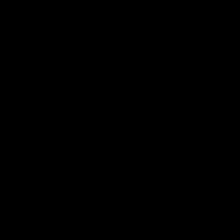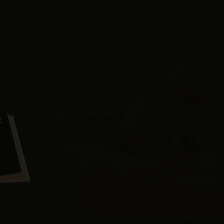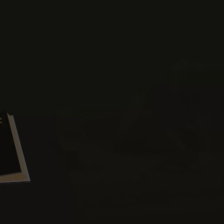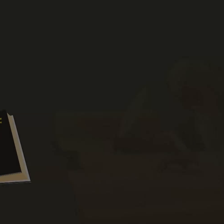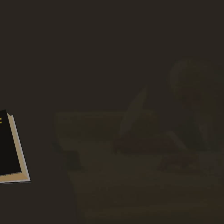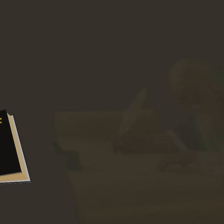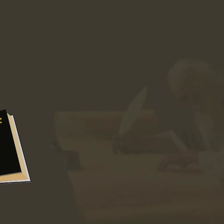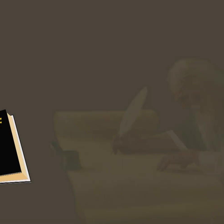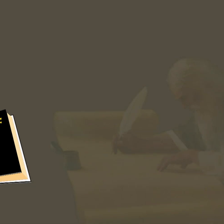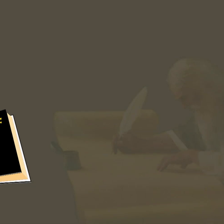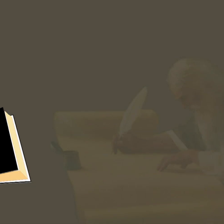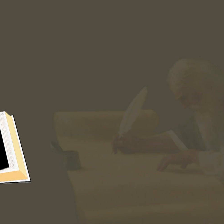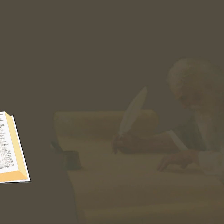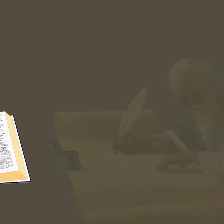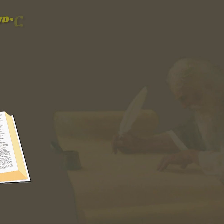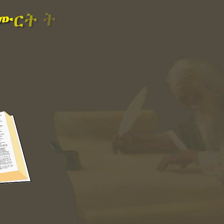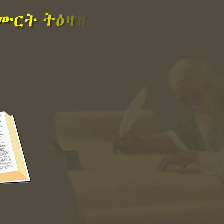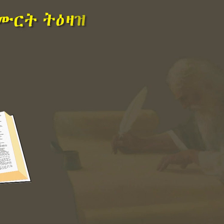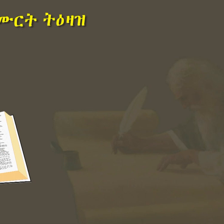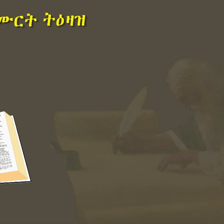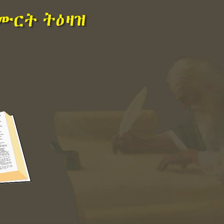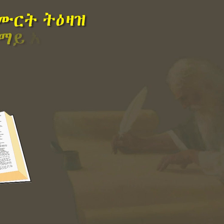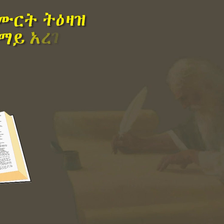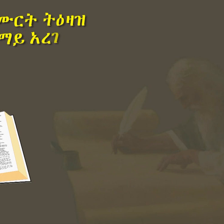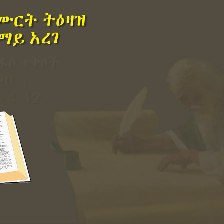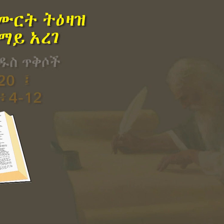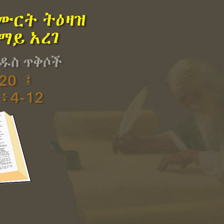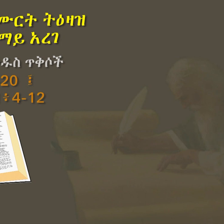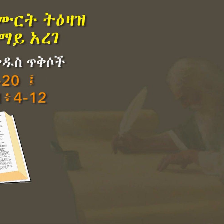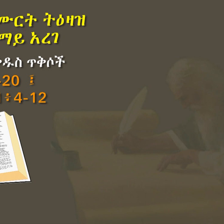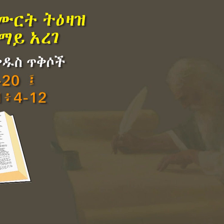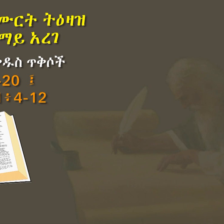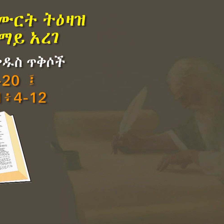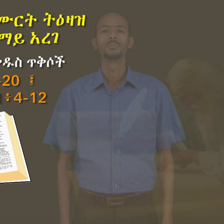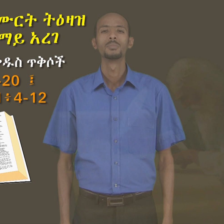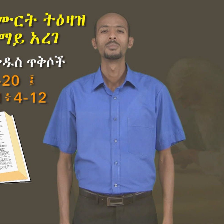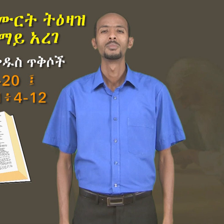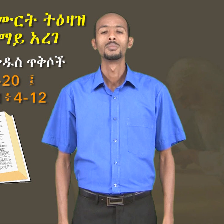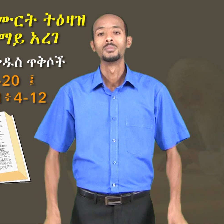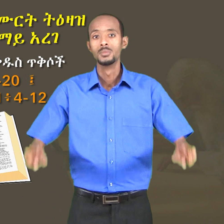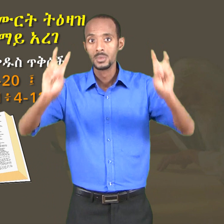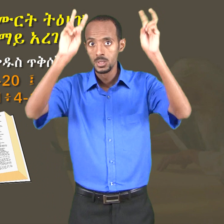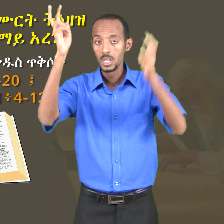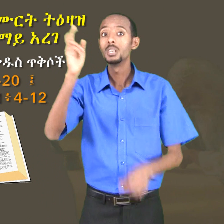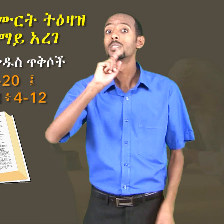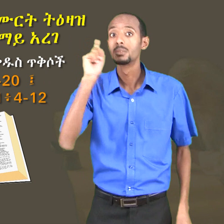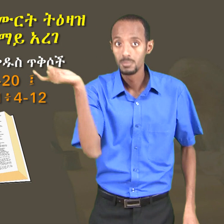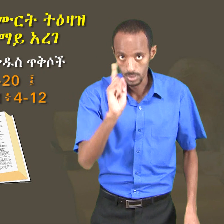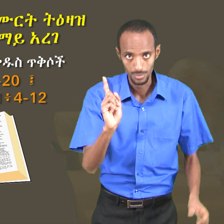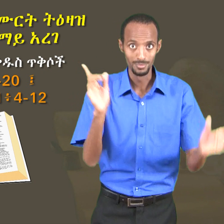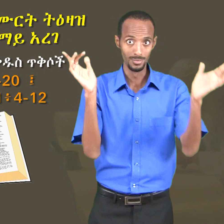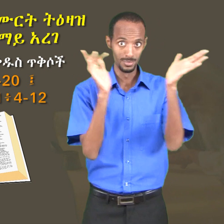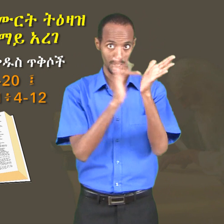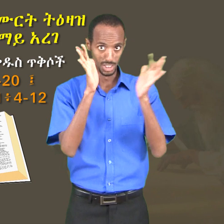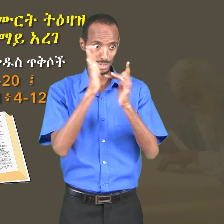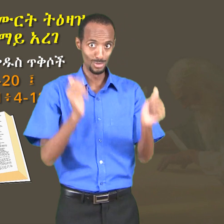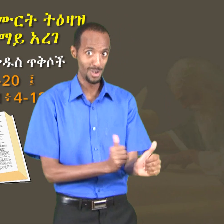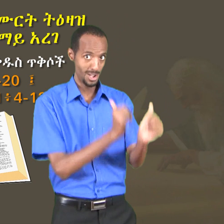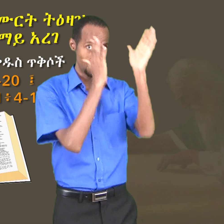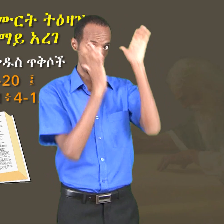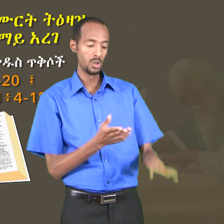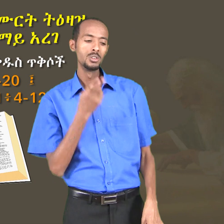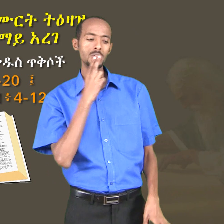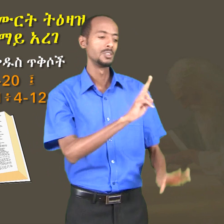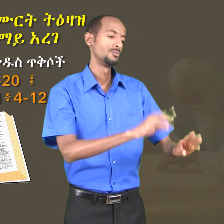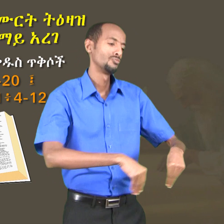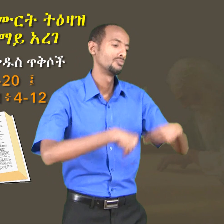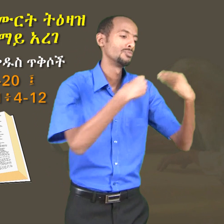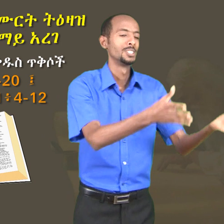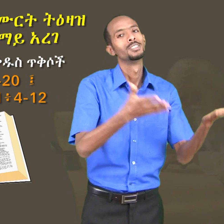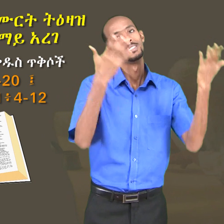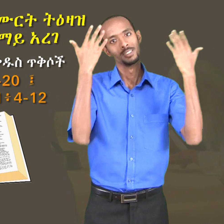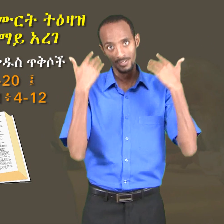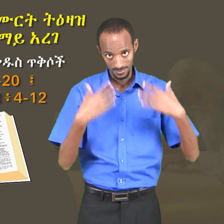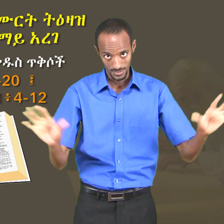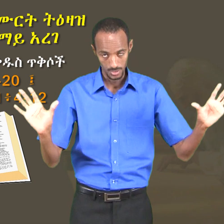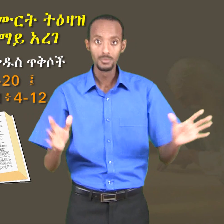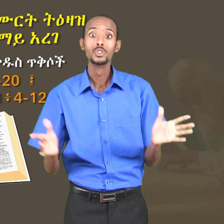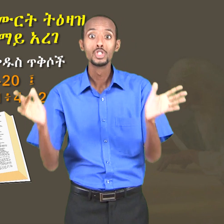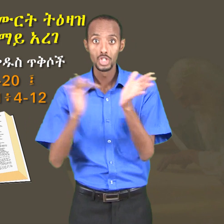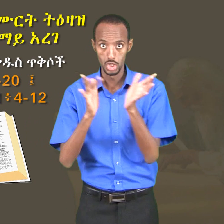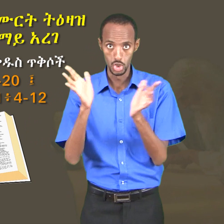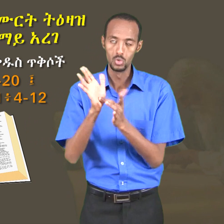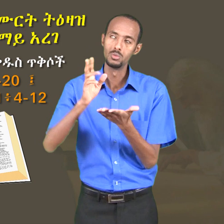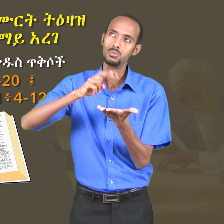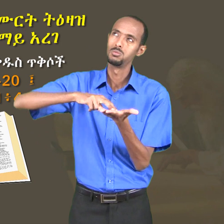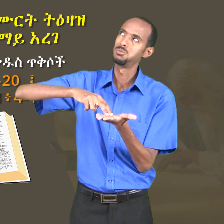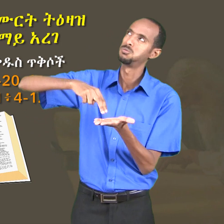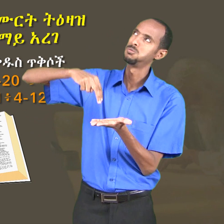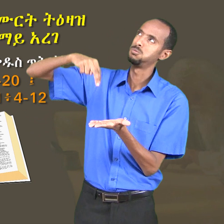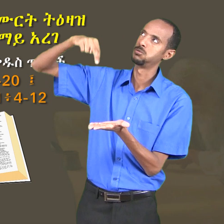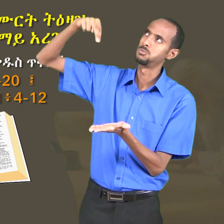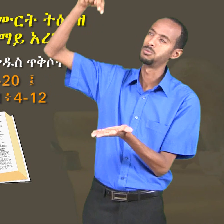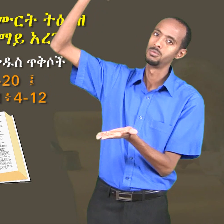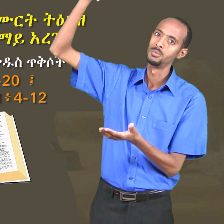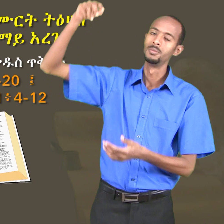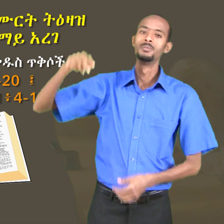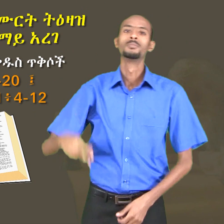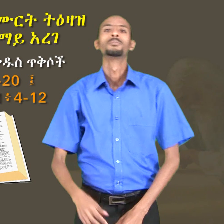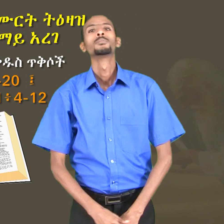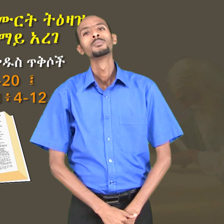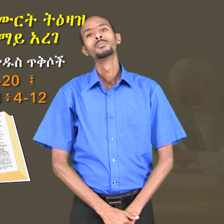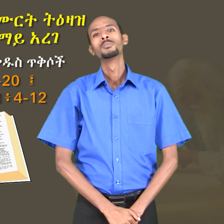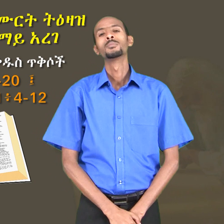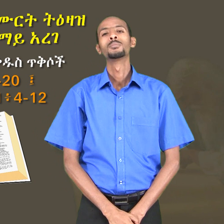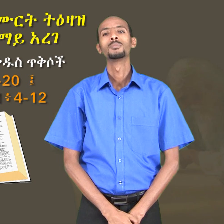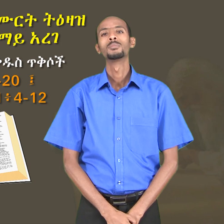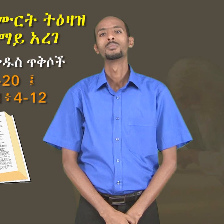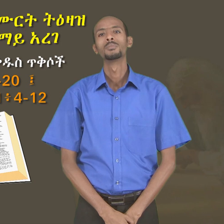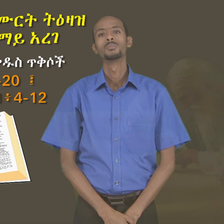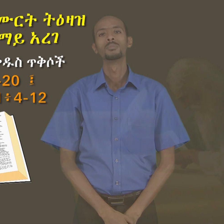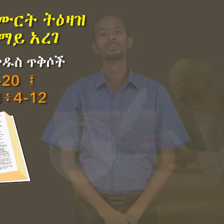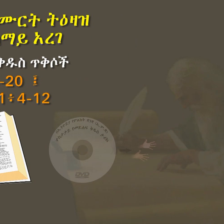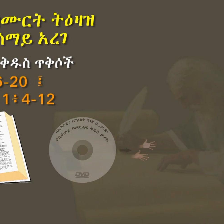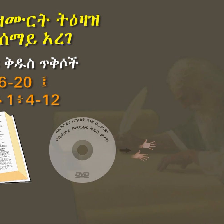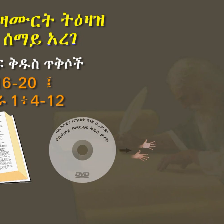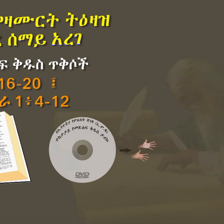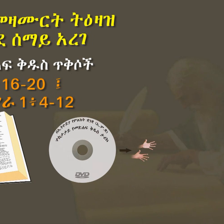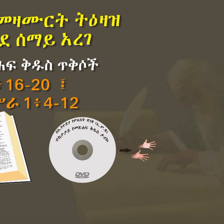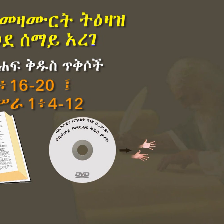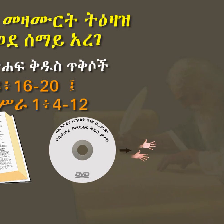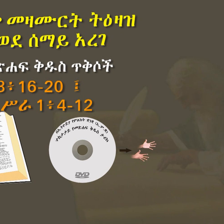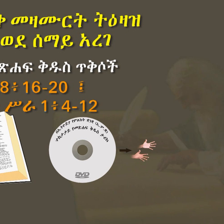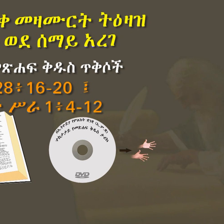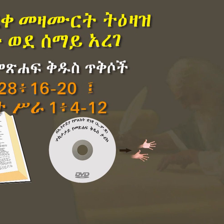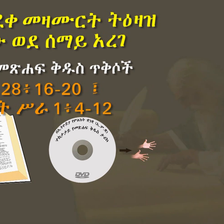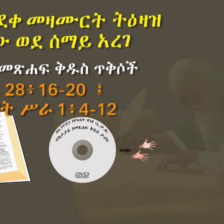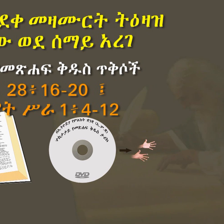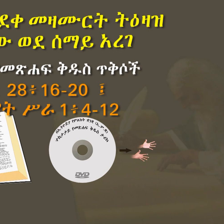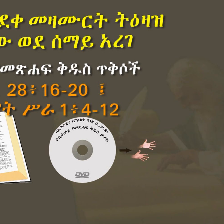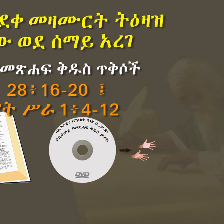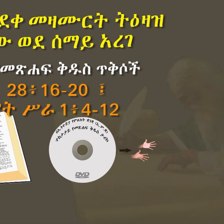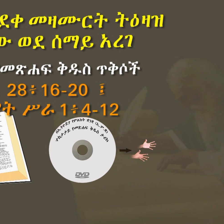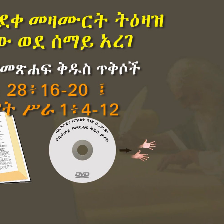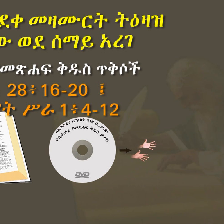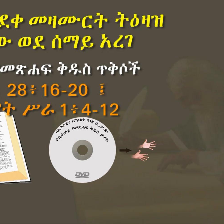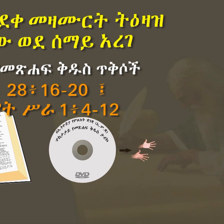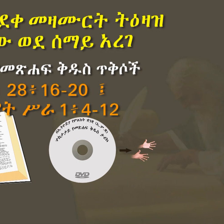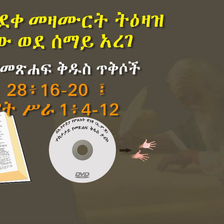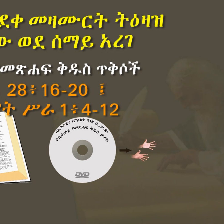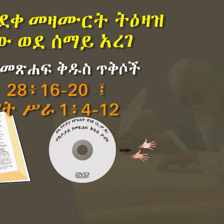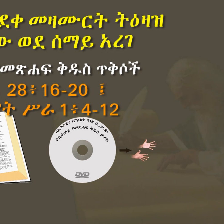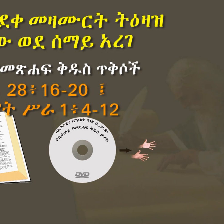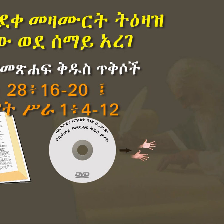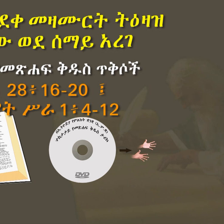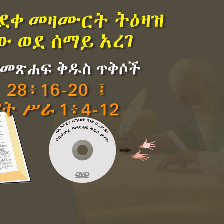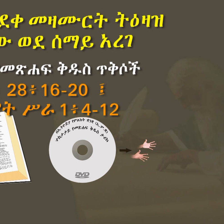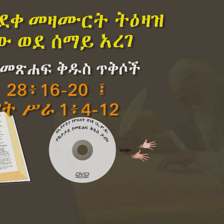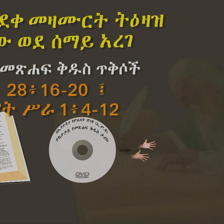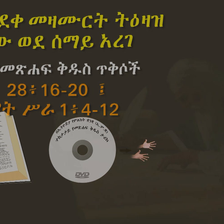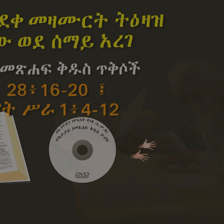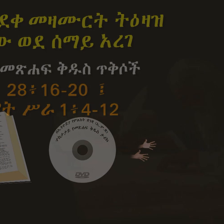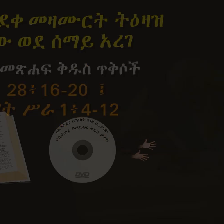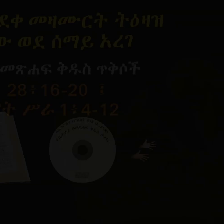Jesus commissions the disciples and goes to heaven